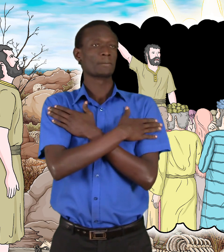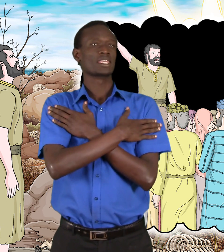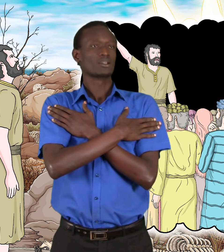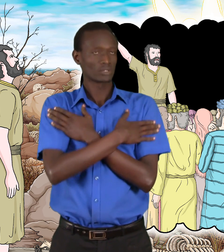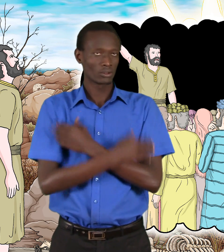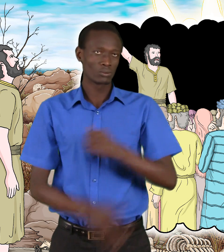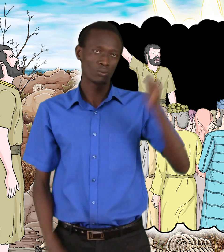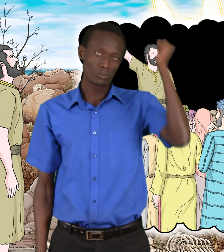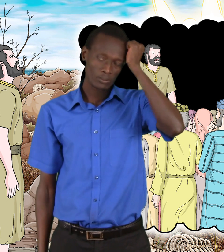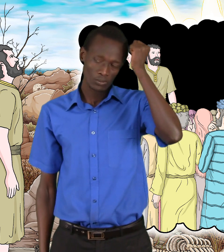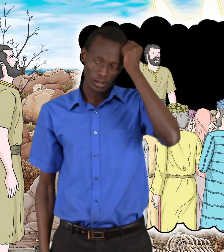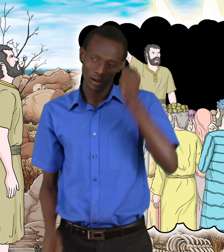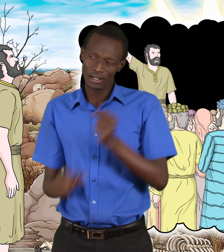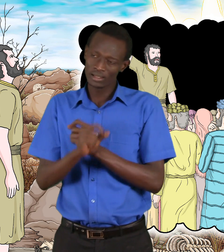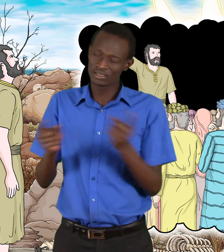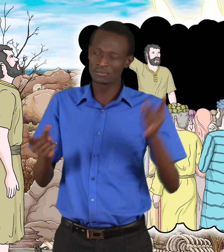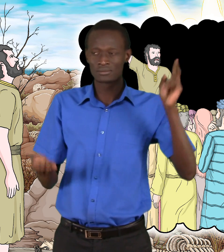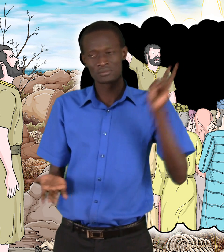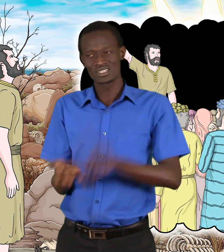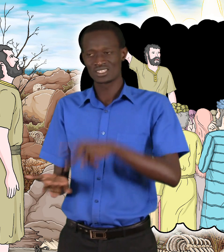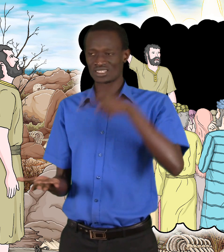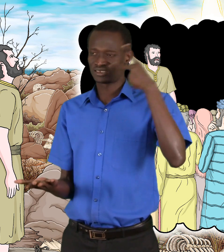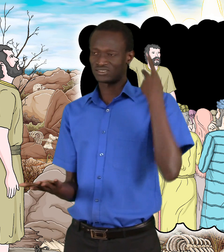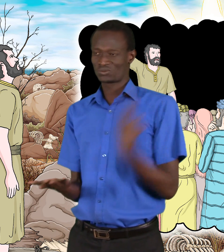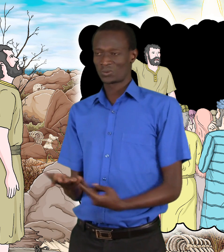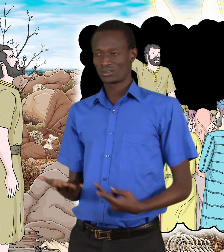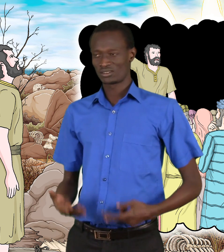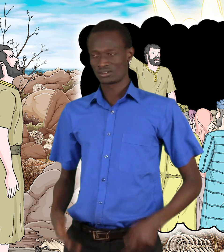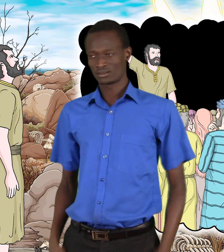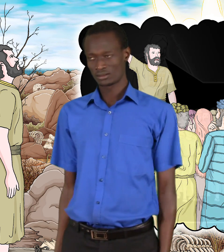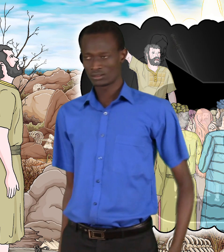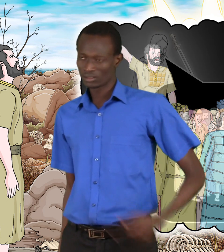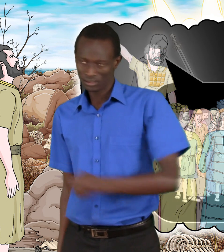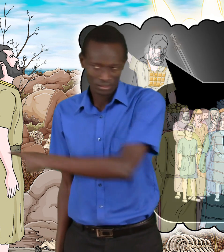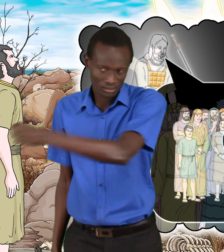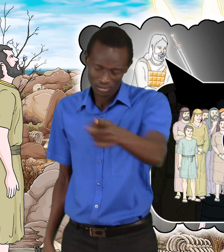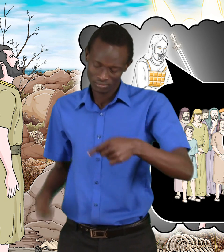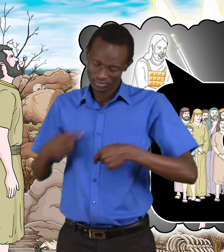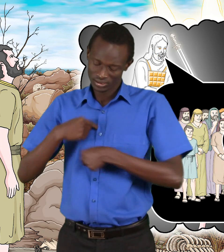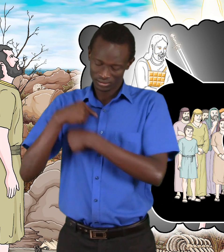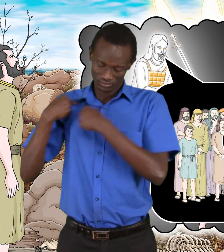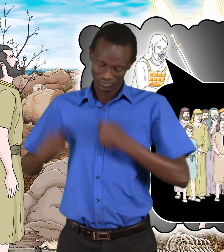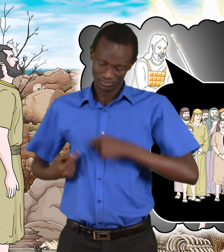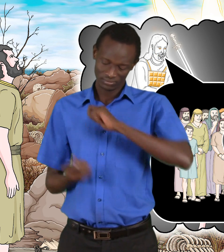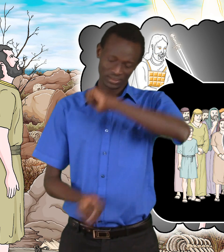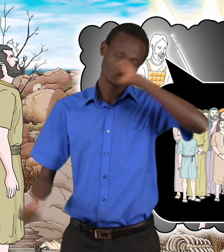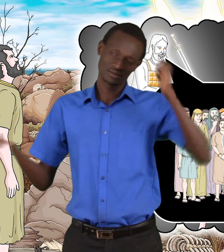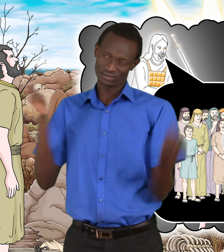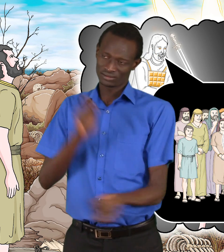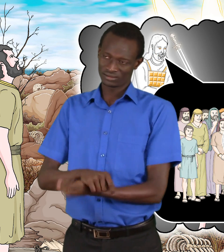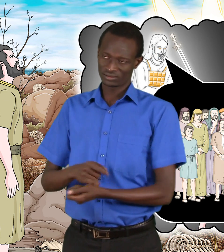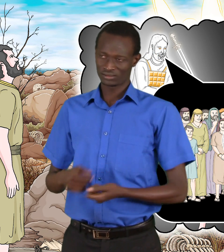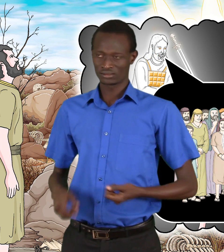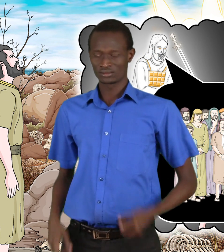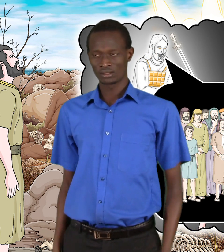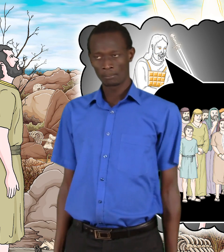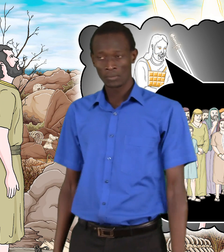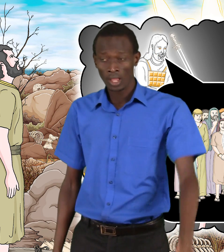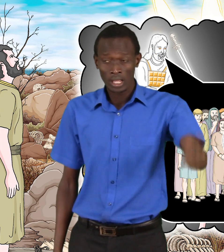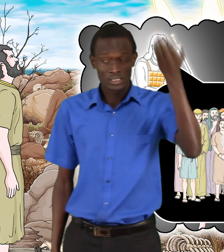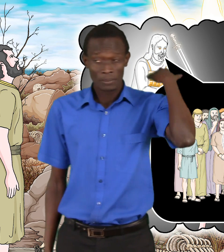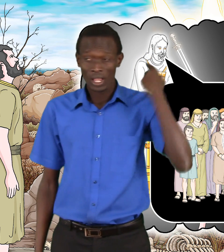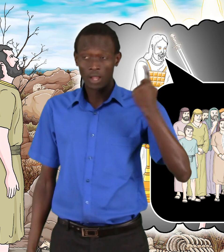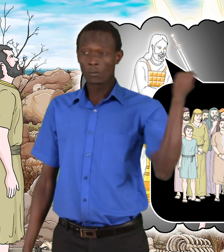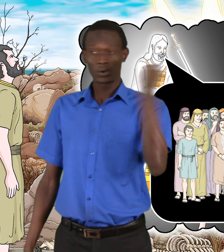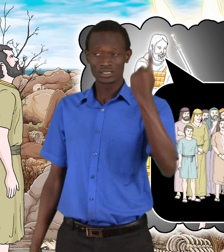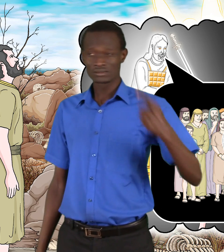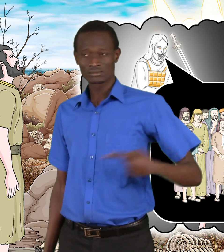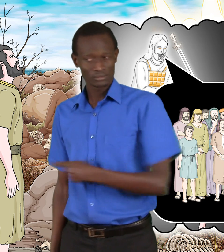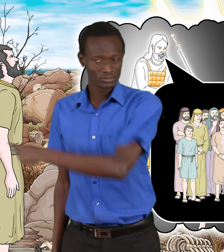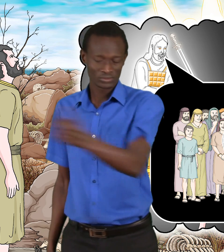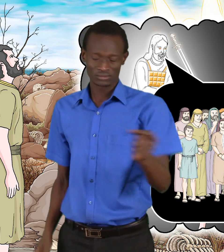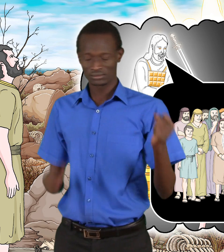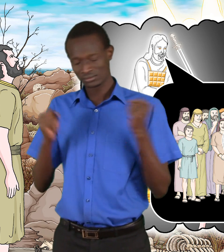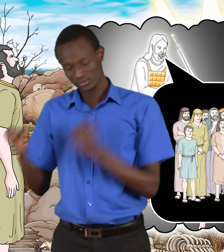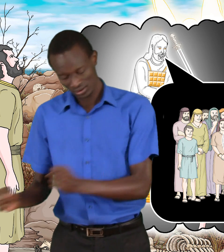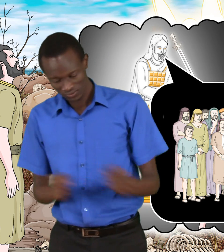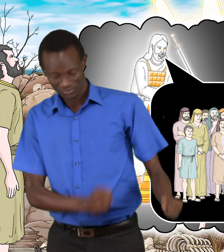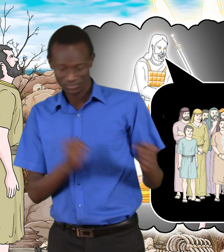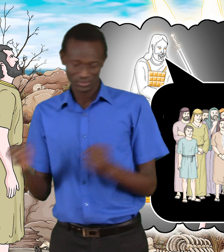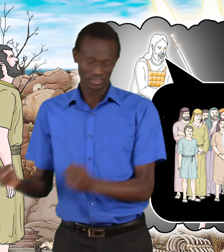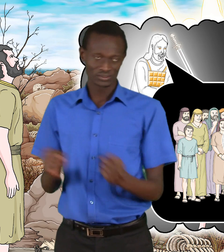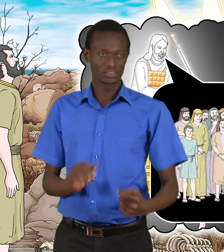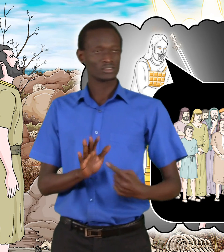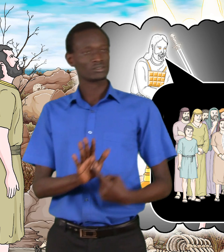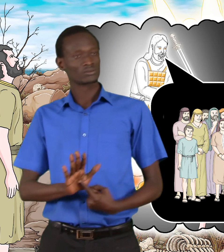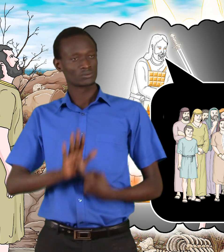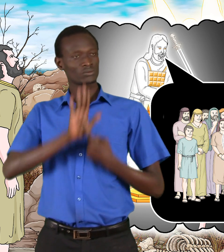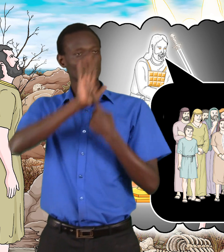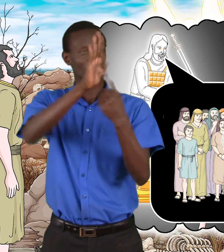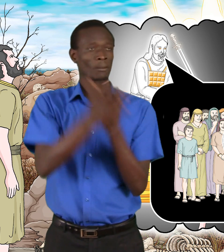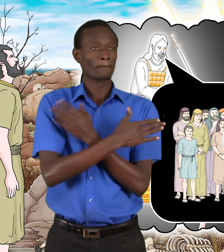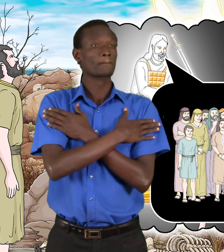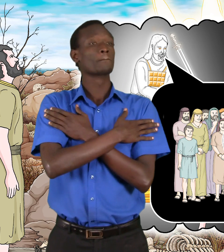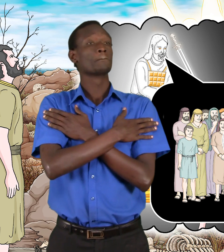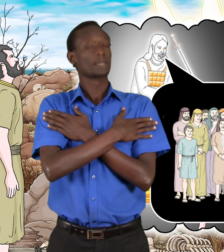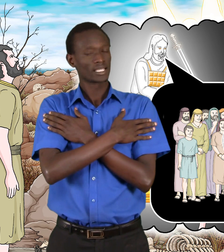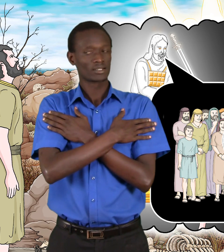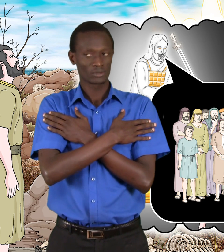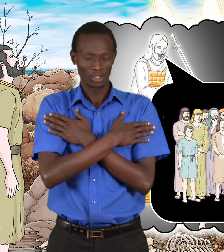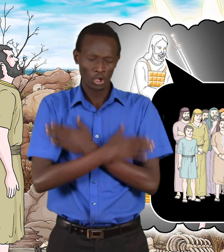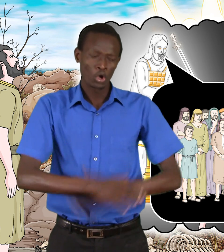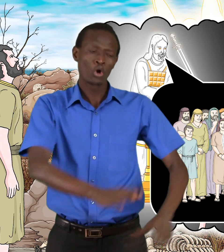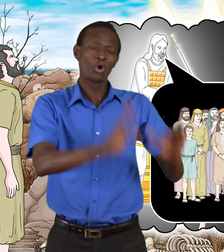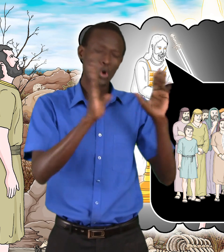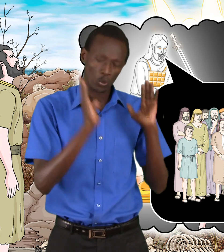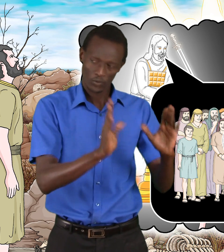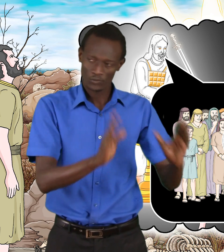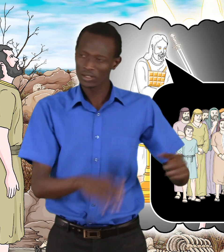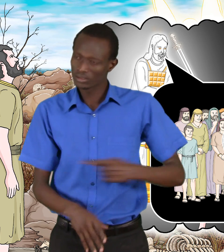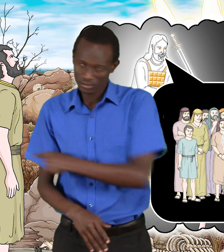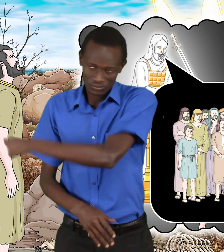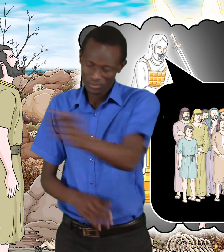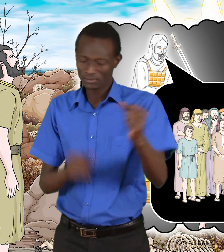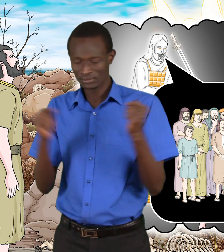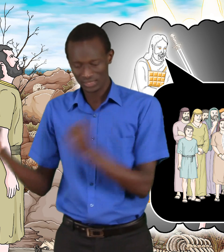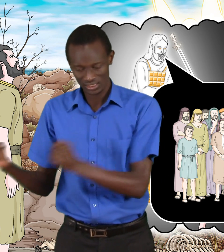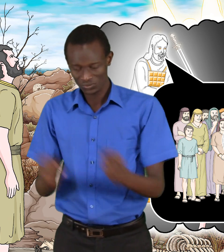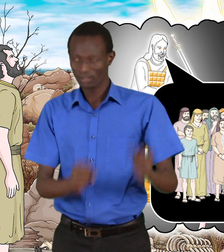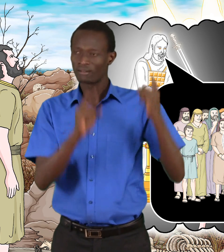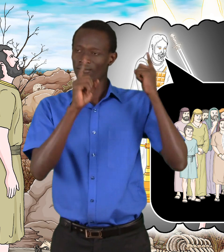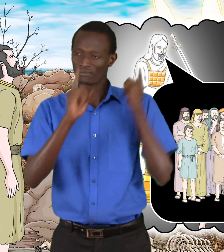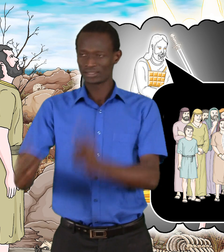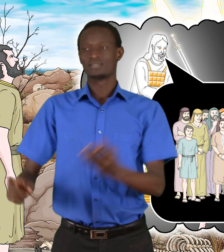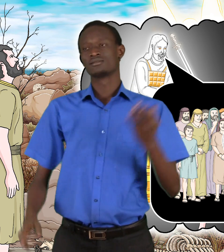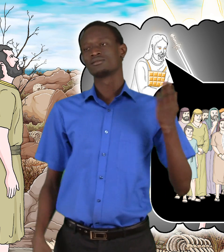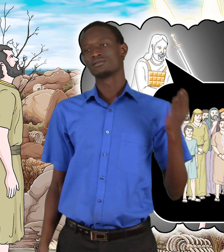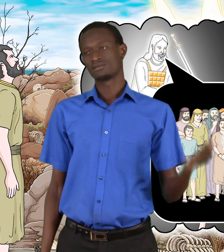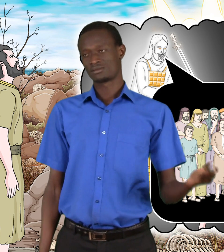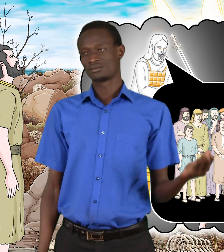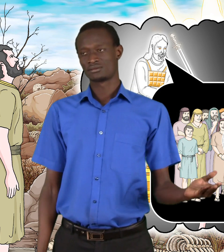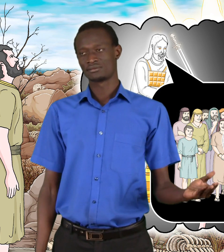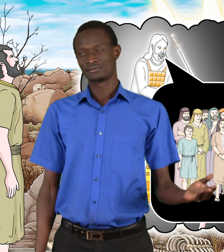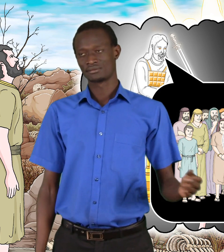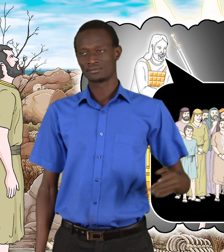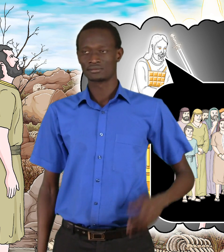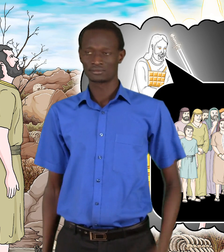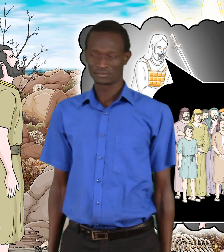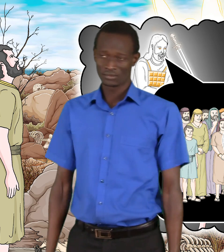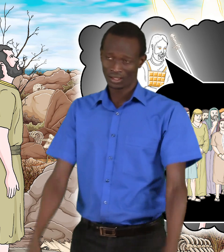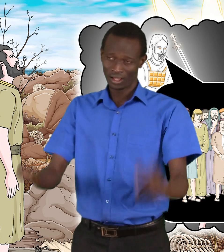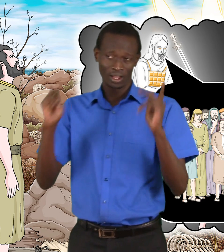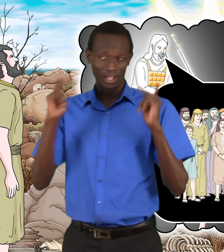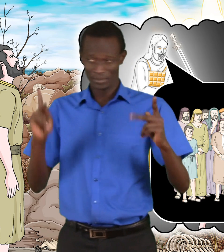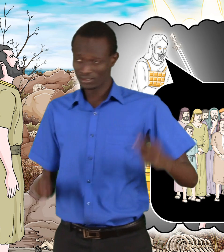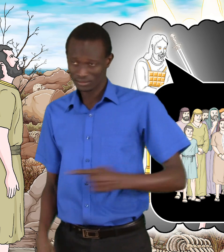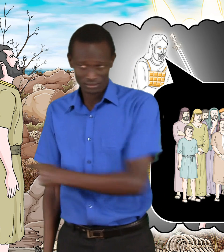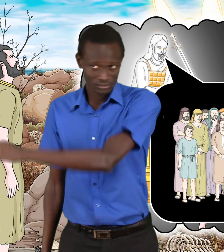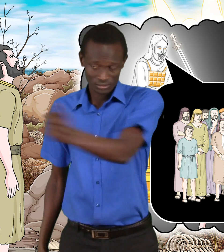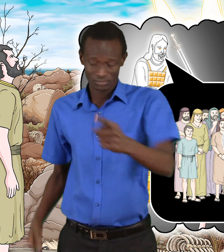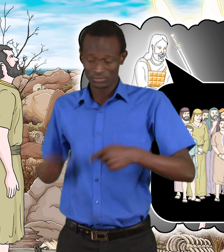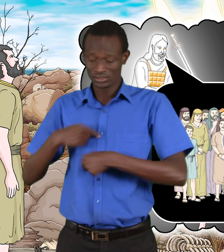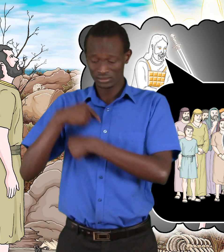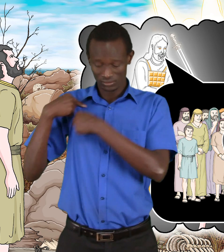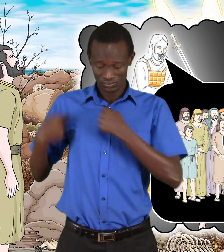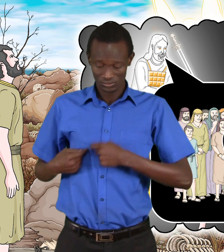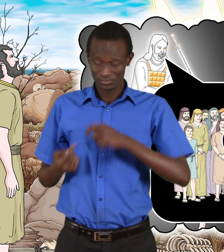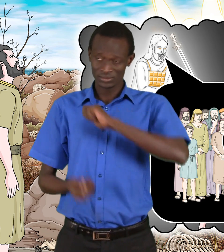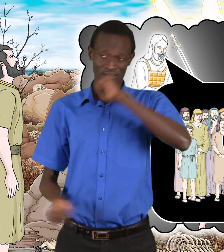Therefore, keep in mind how far you have fallen.